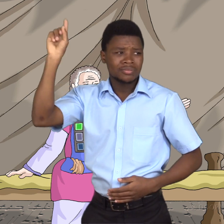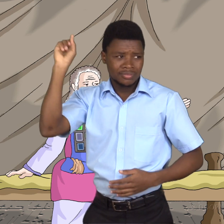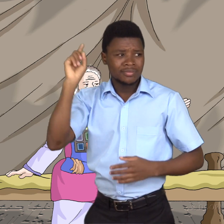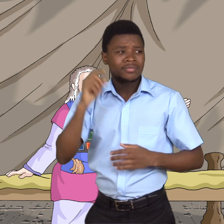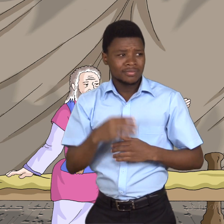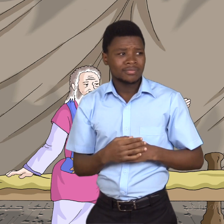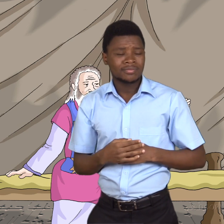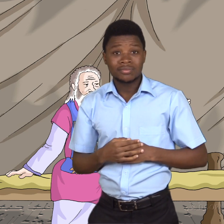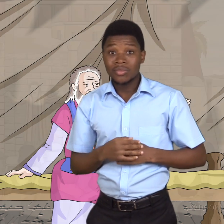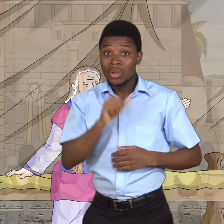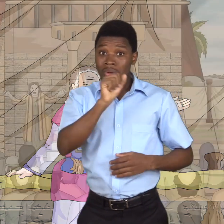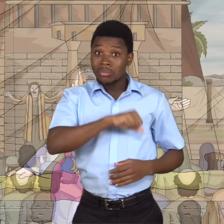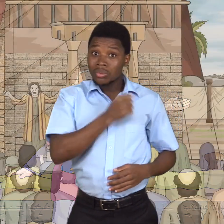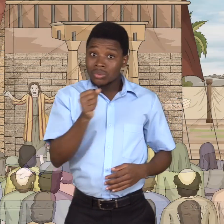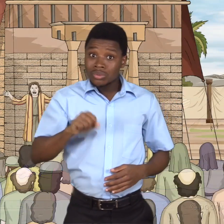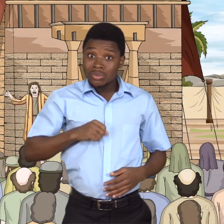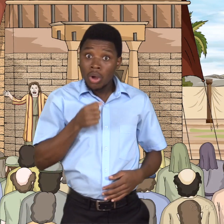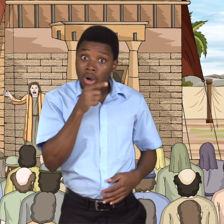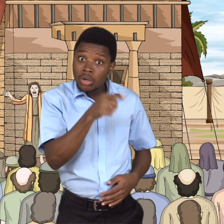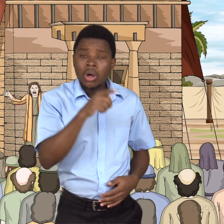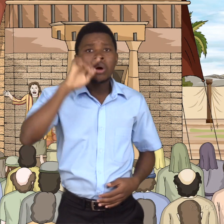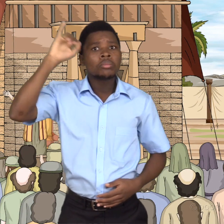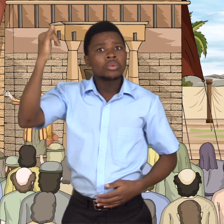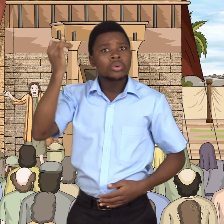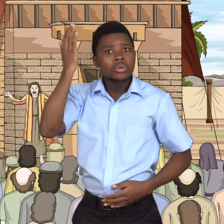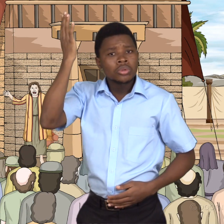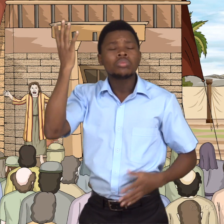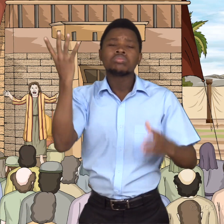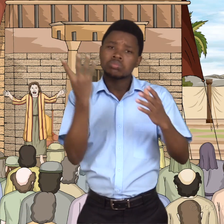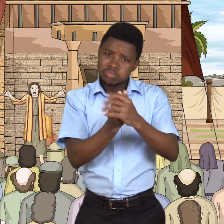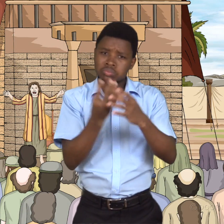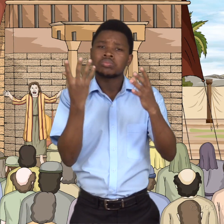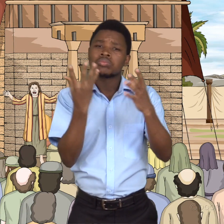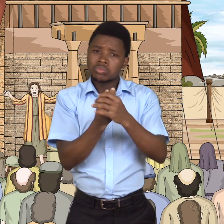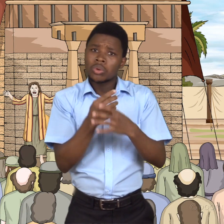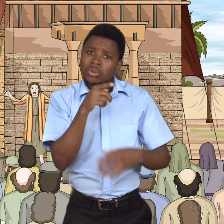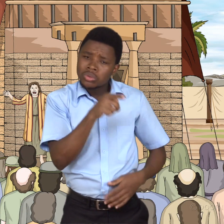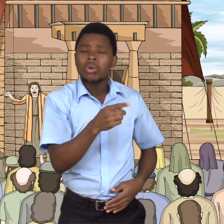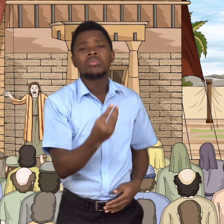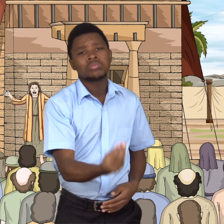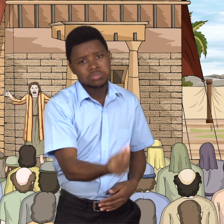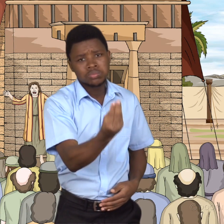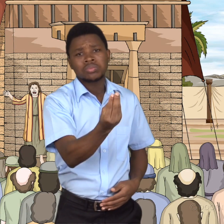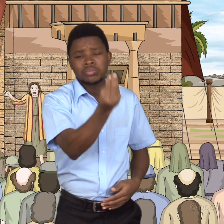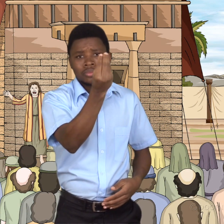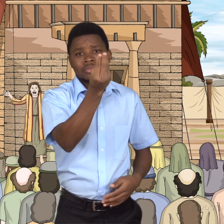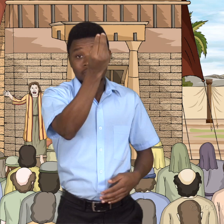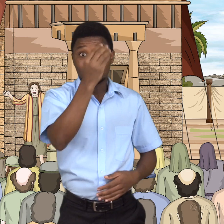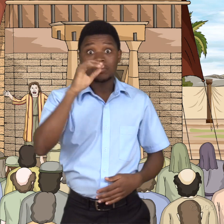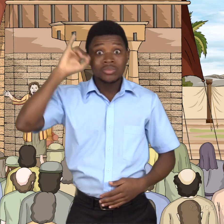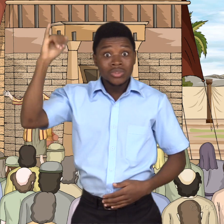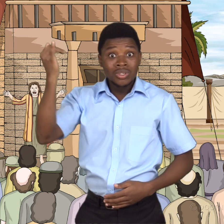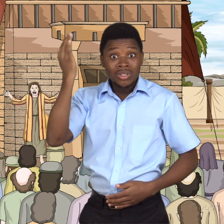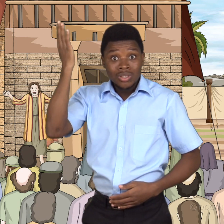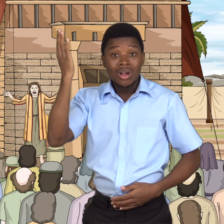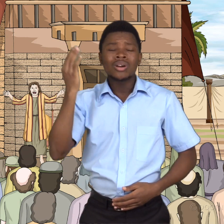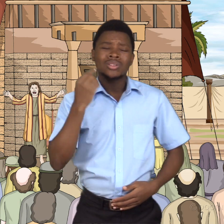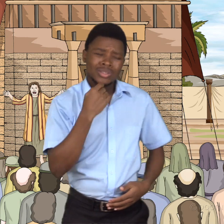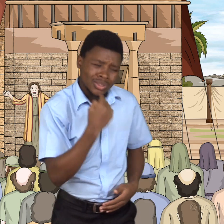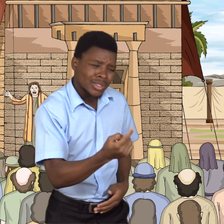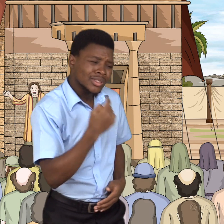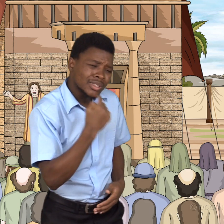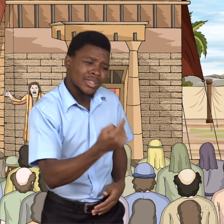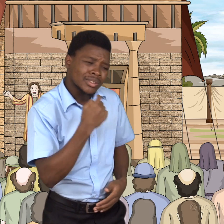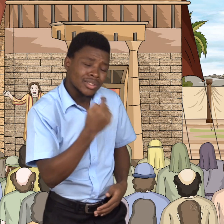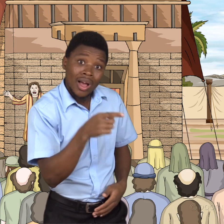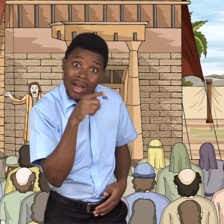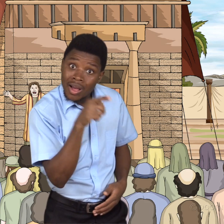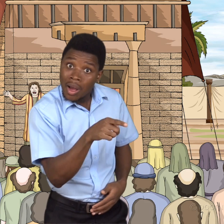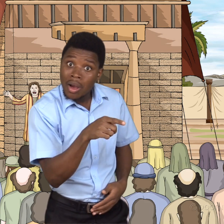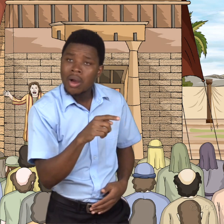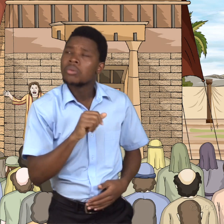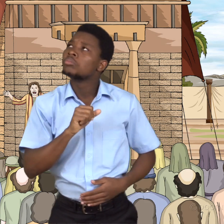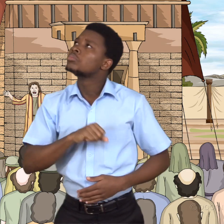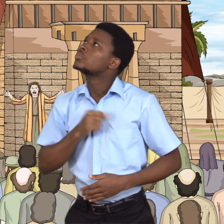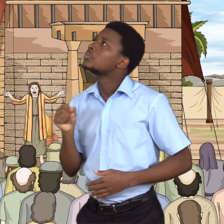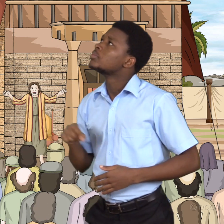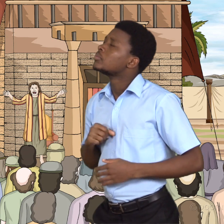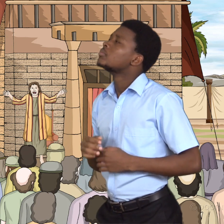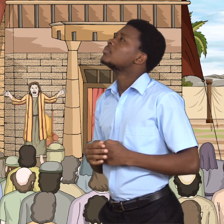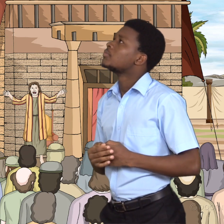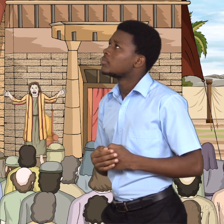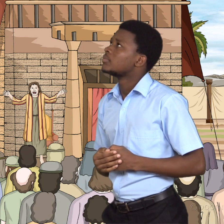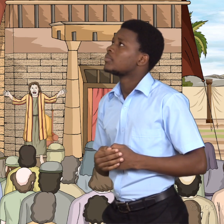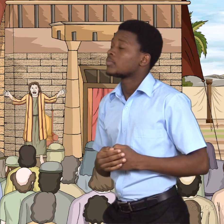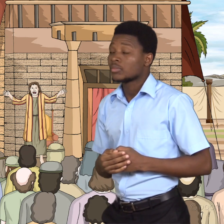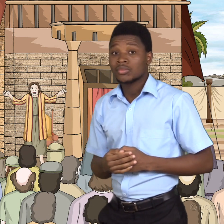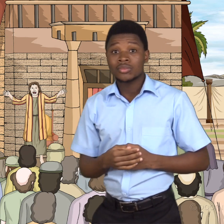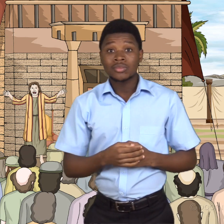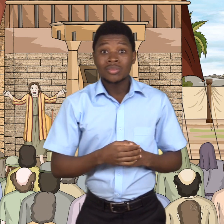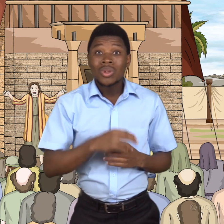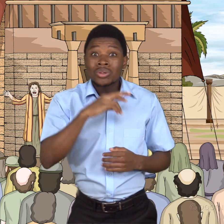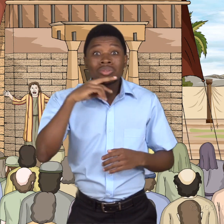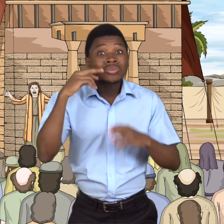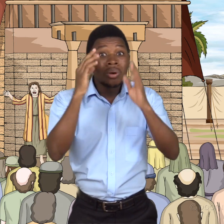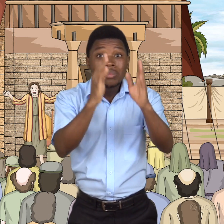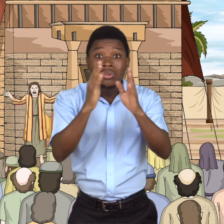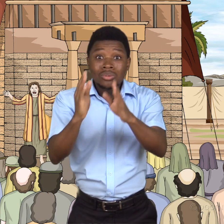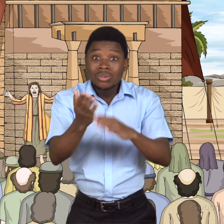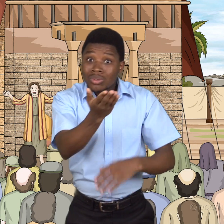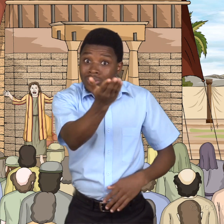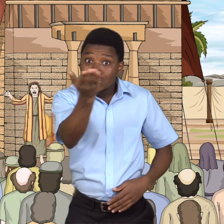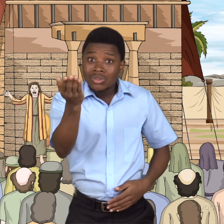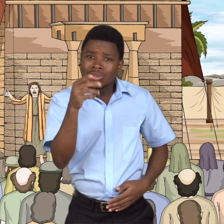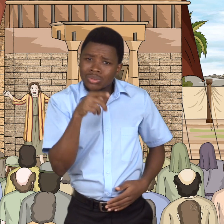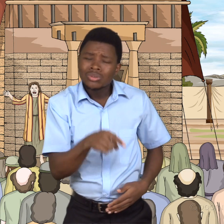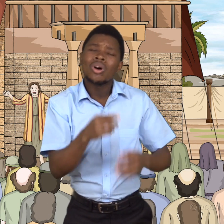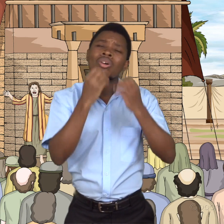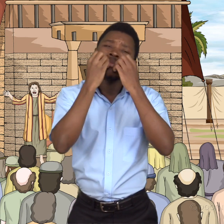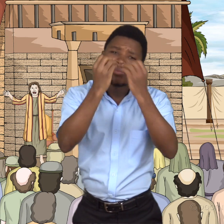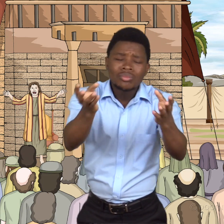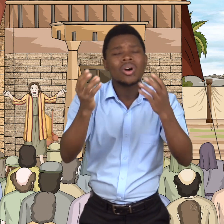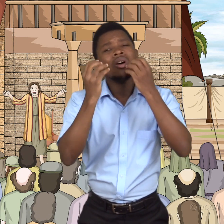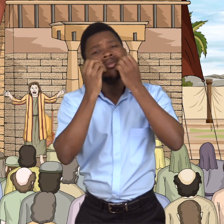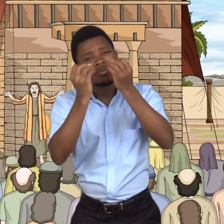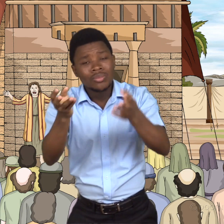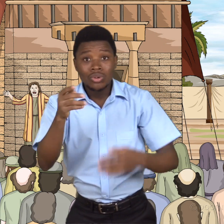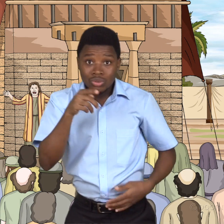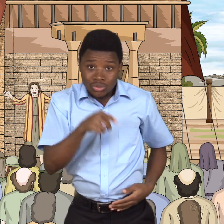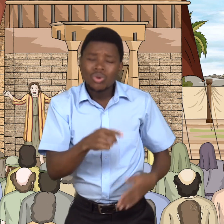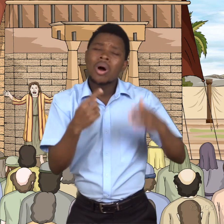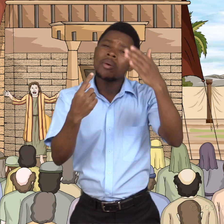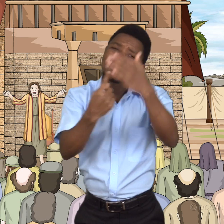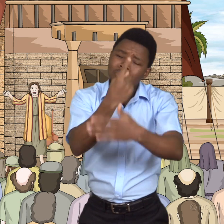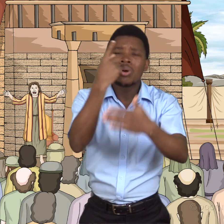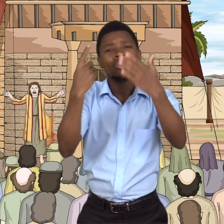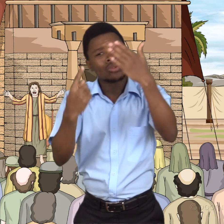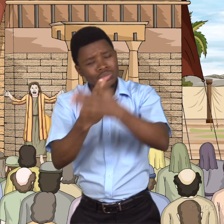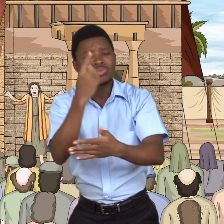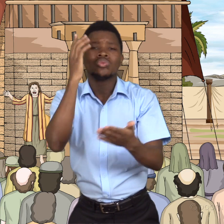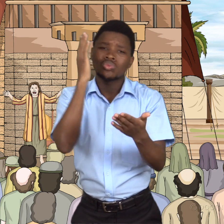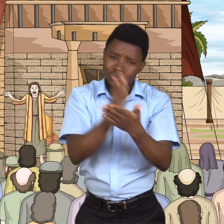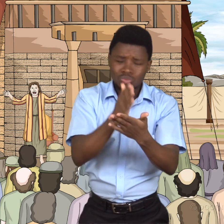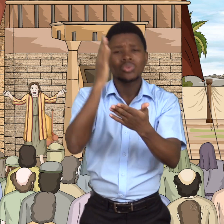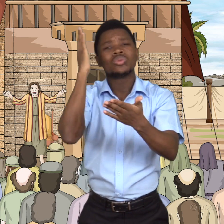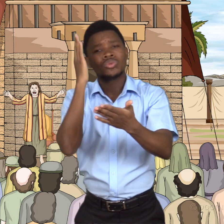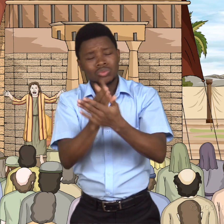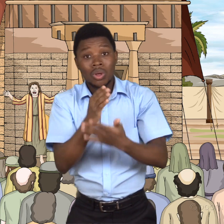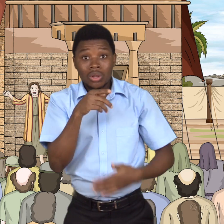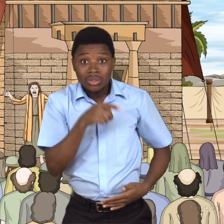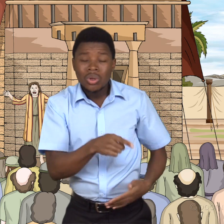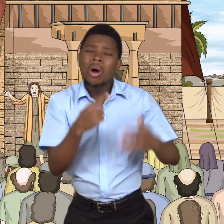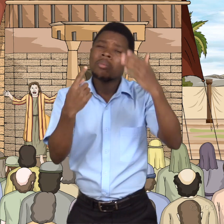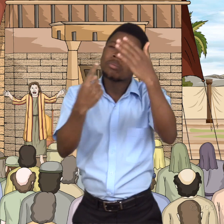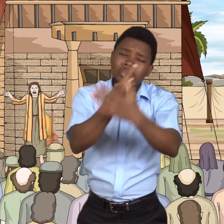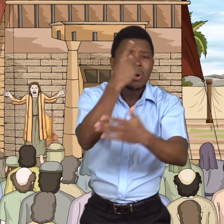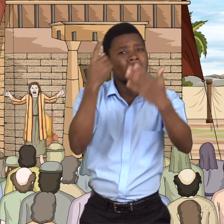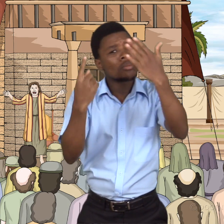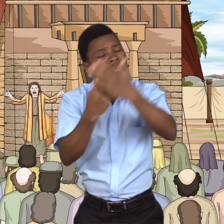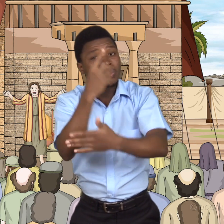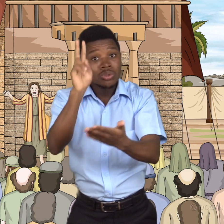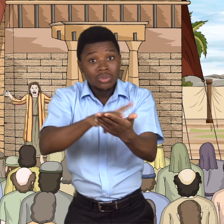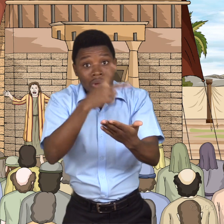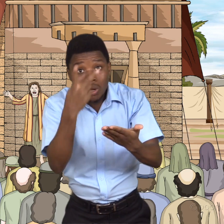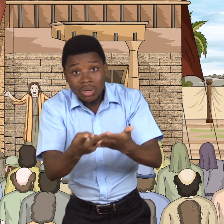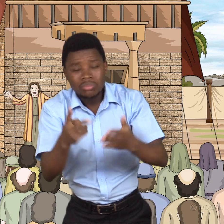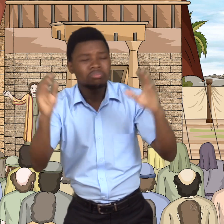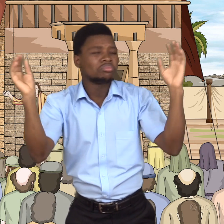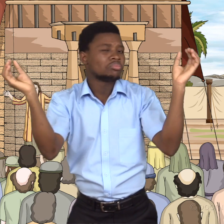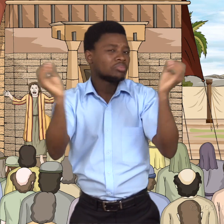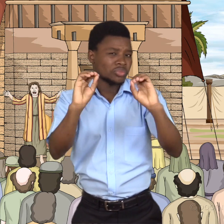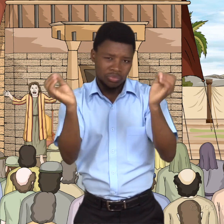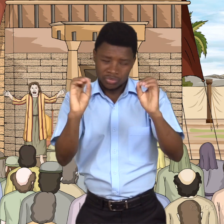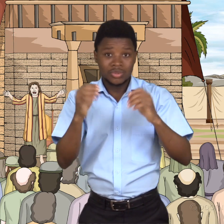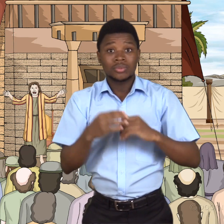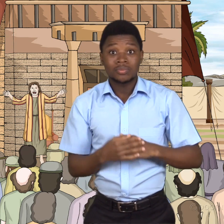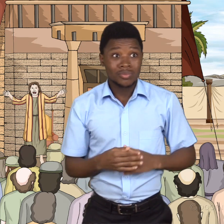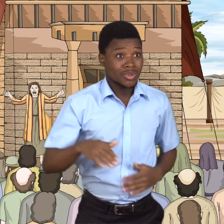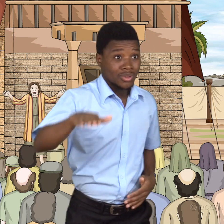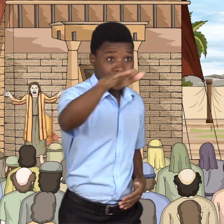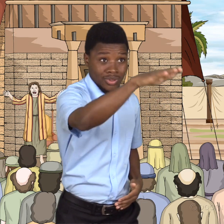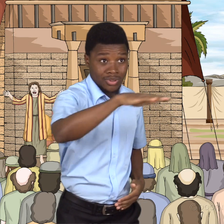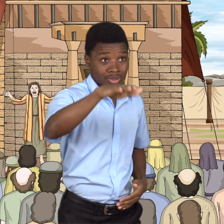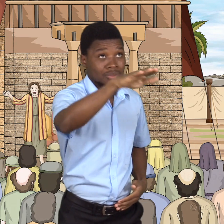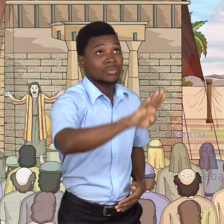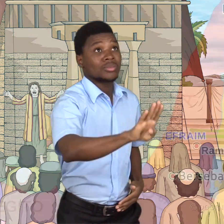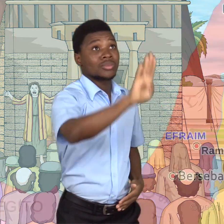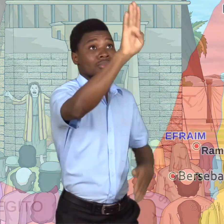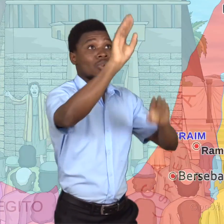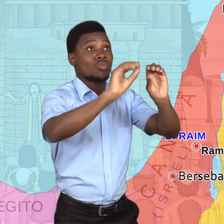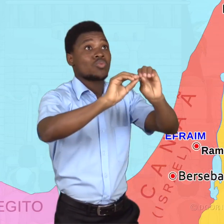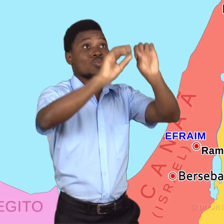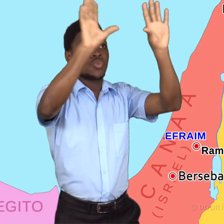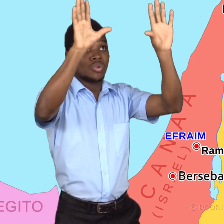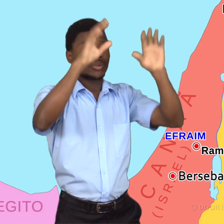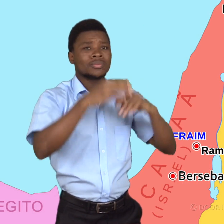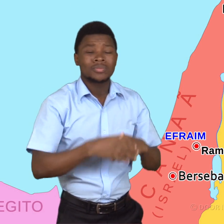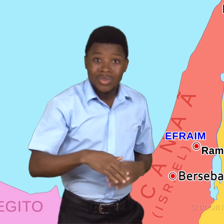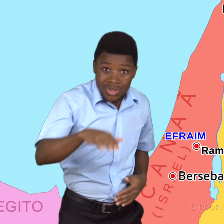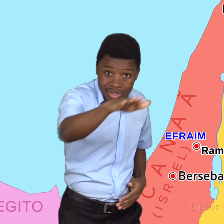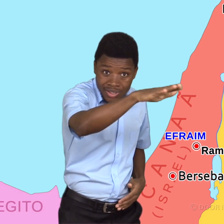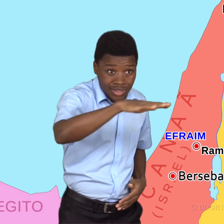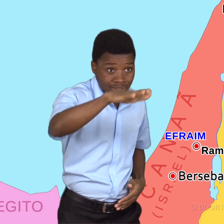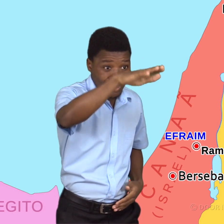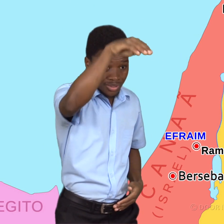And Samuel grew, and the LORD was with him, and He let none of Samuel’s words fall to the ground.